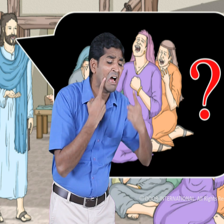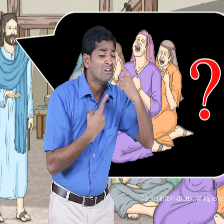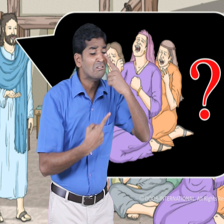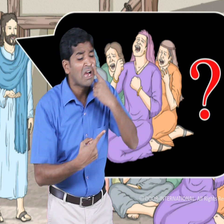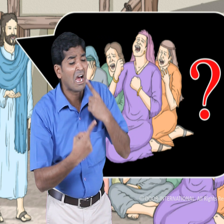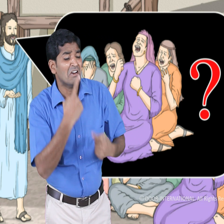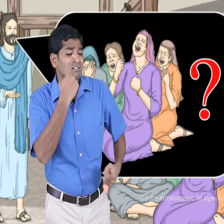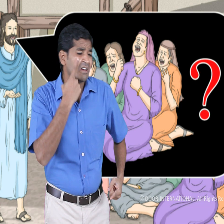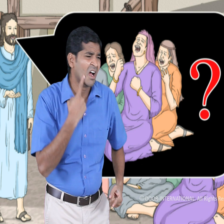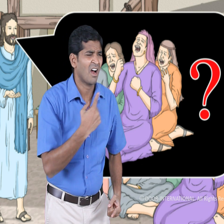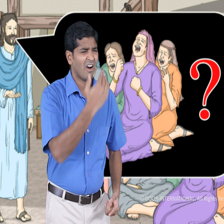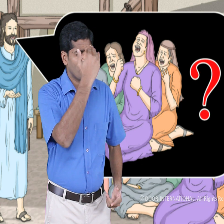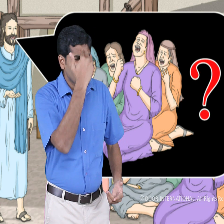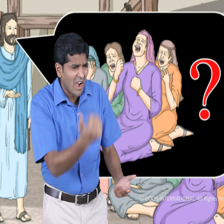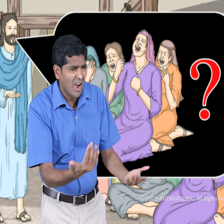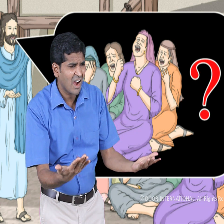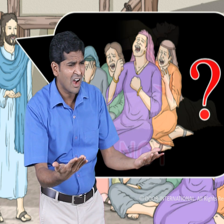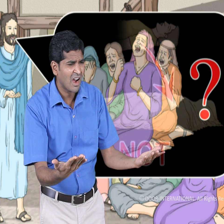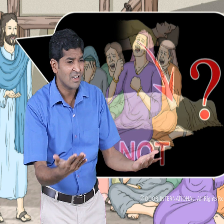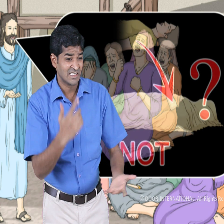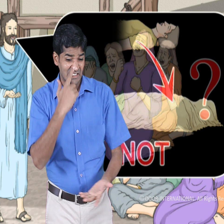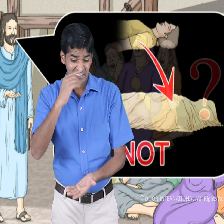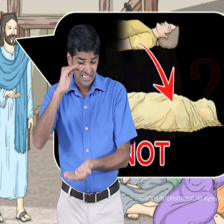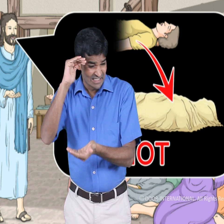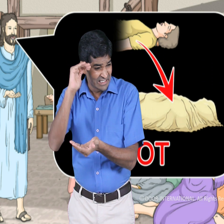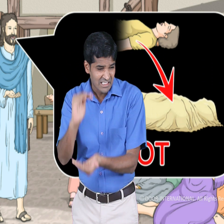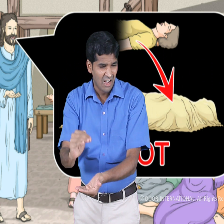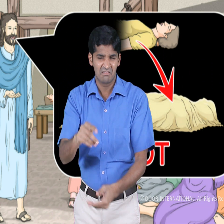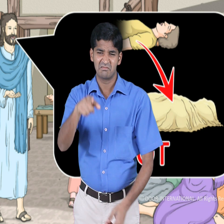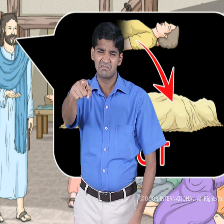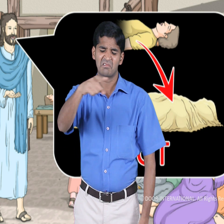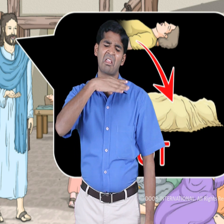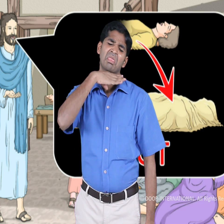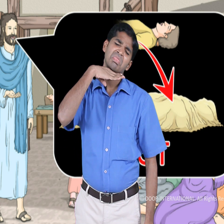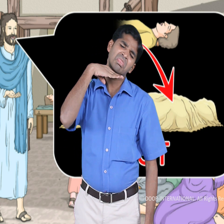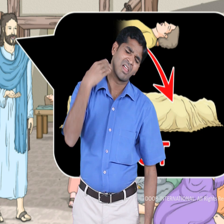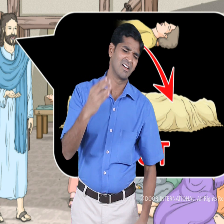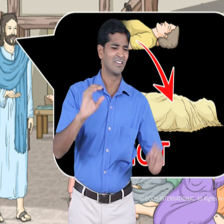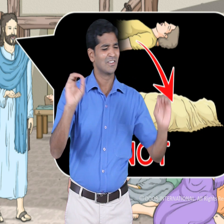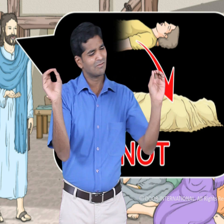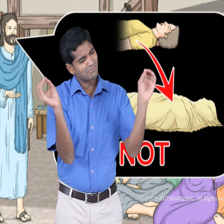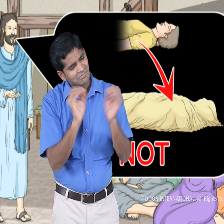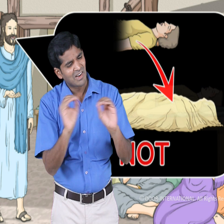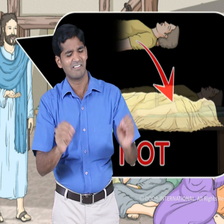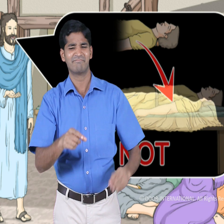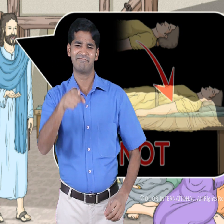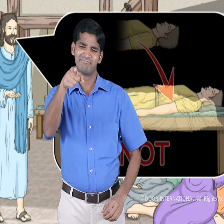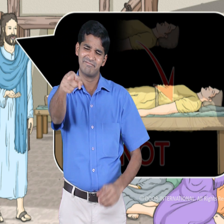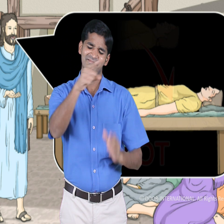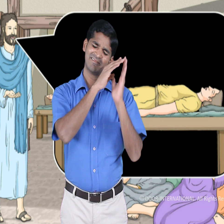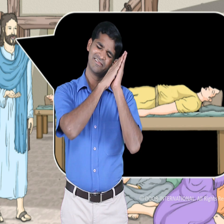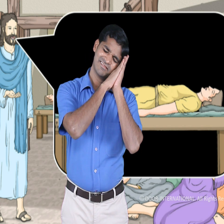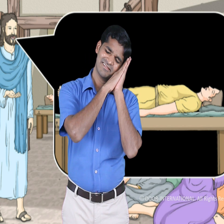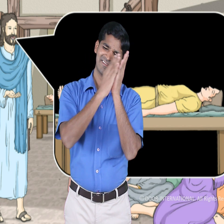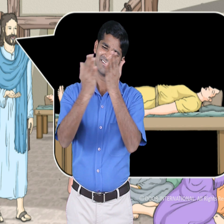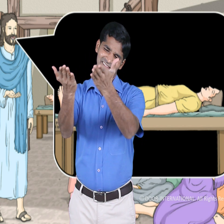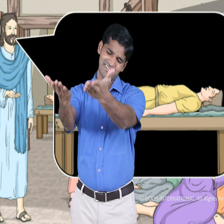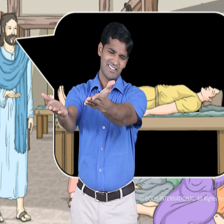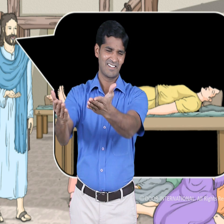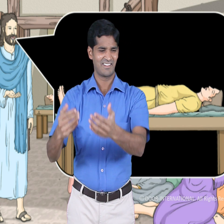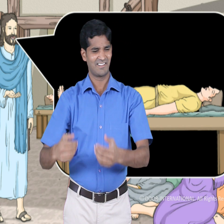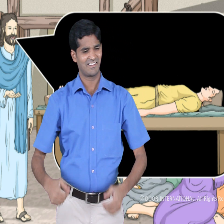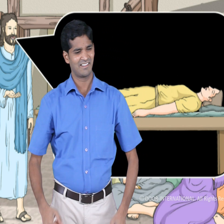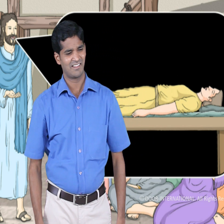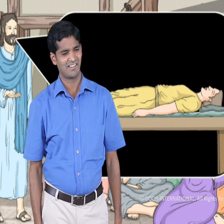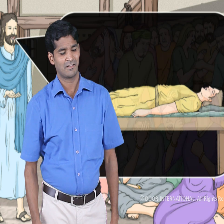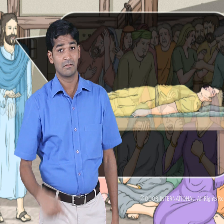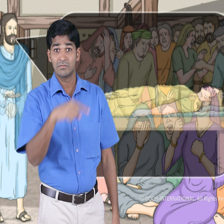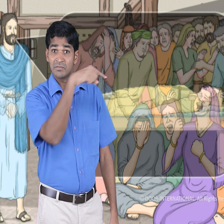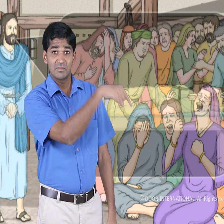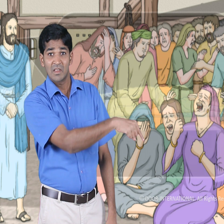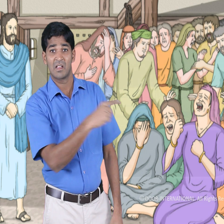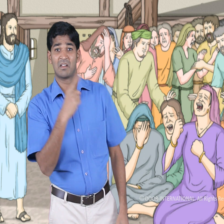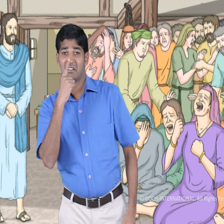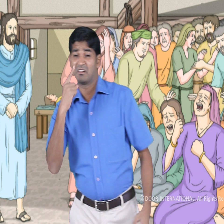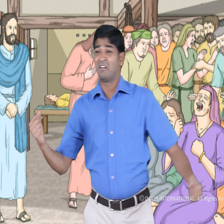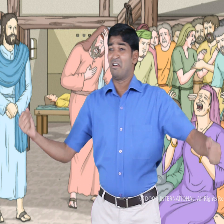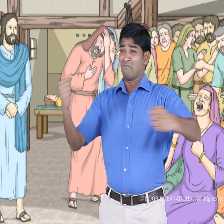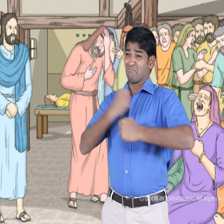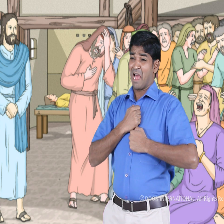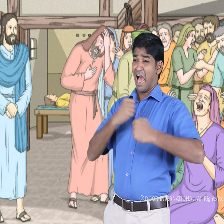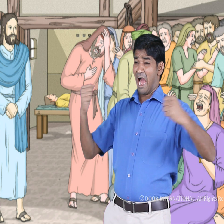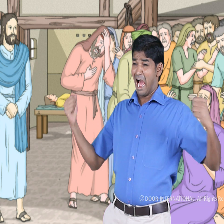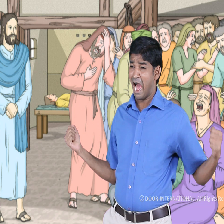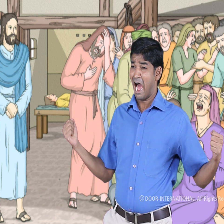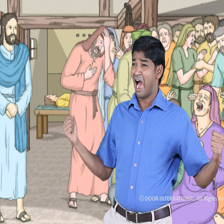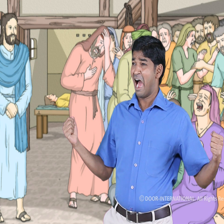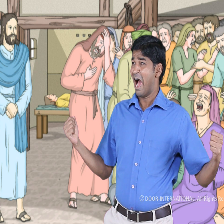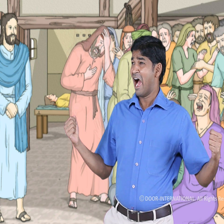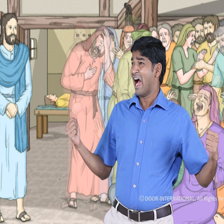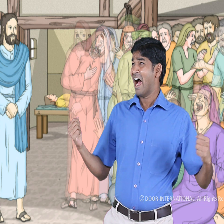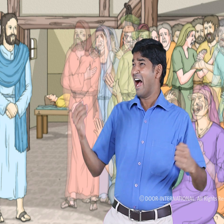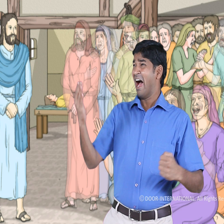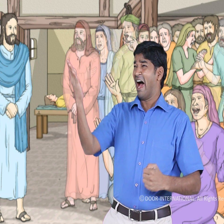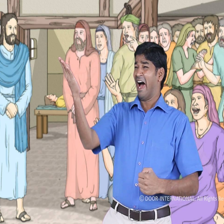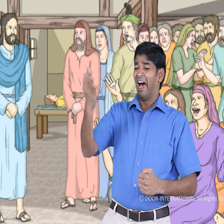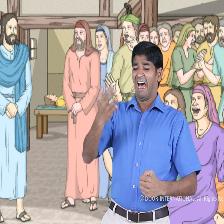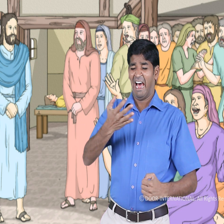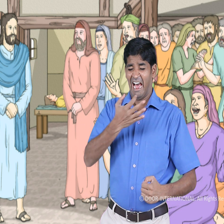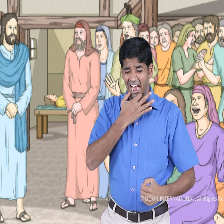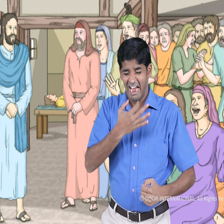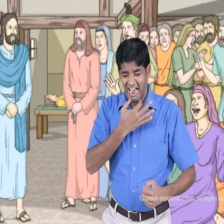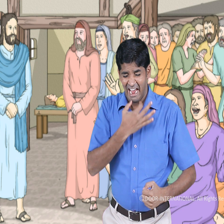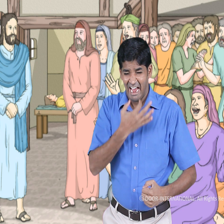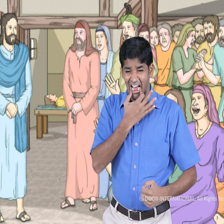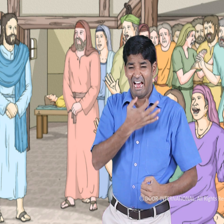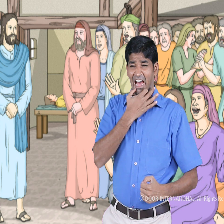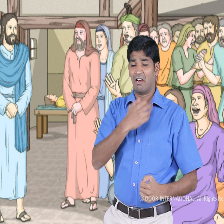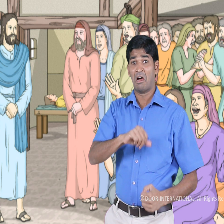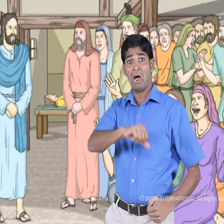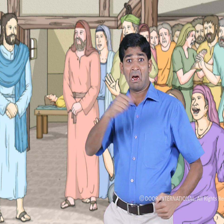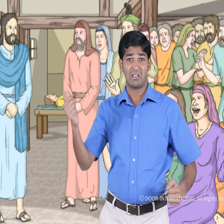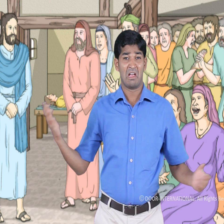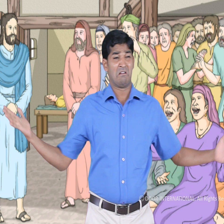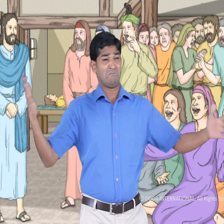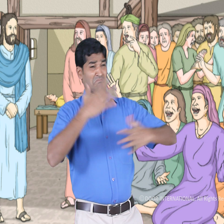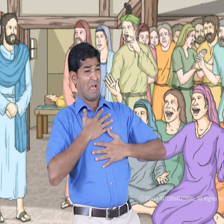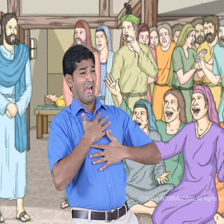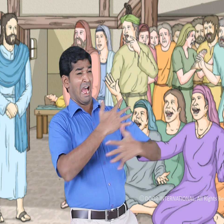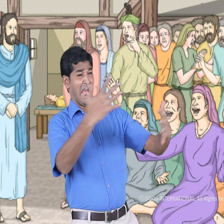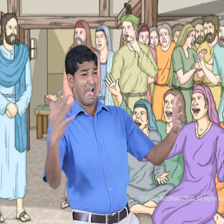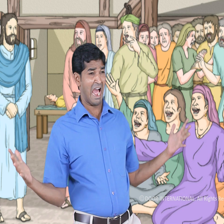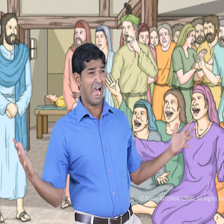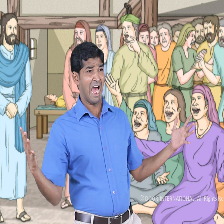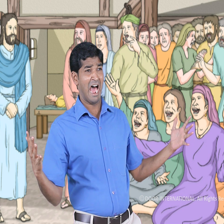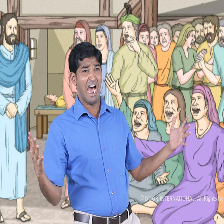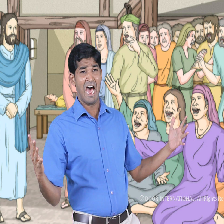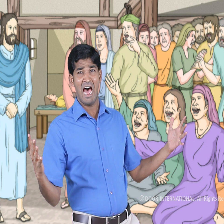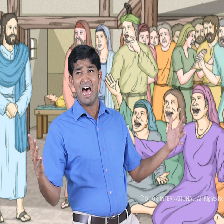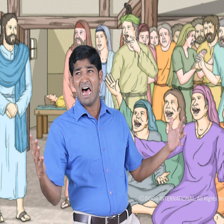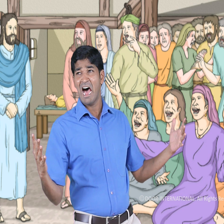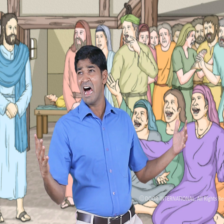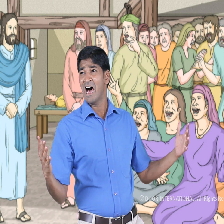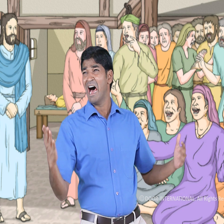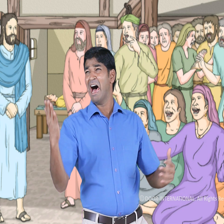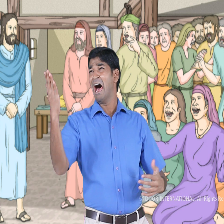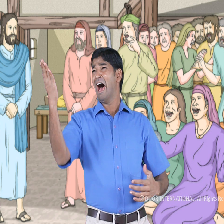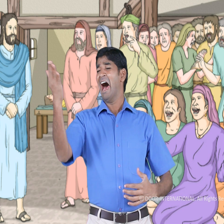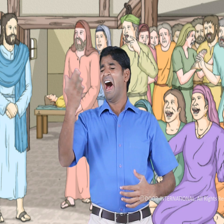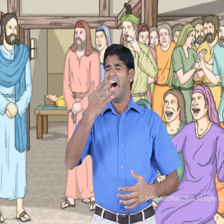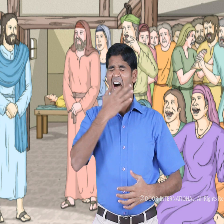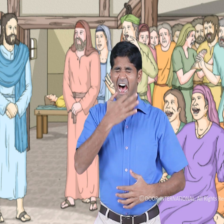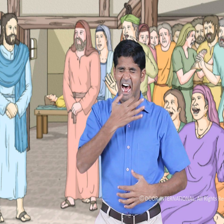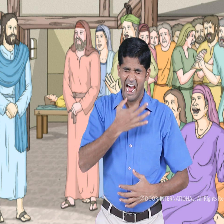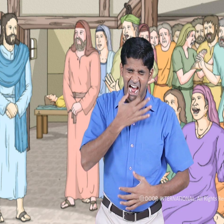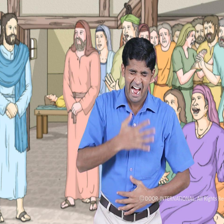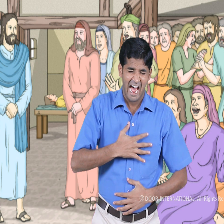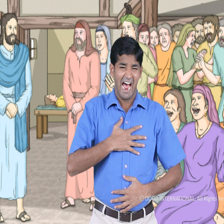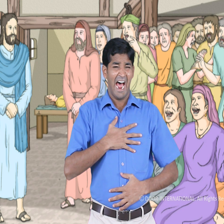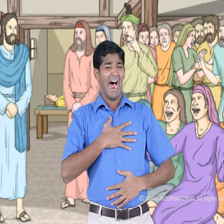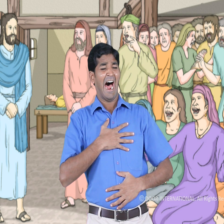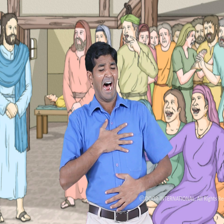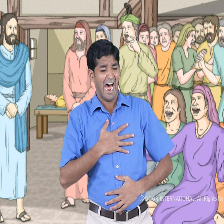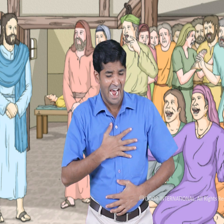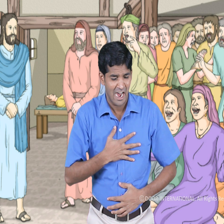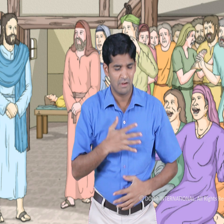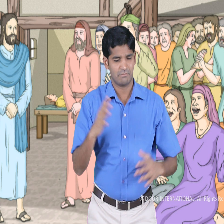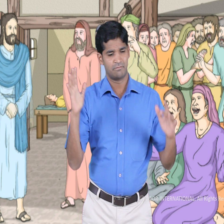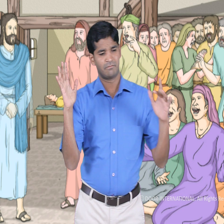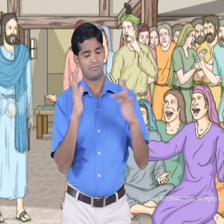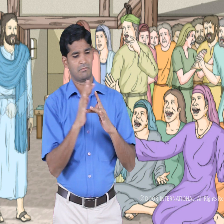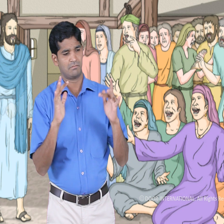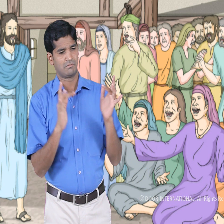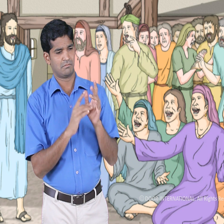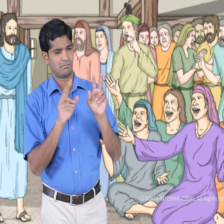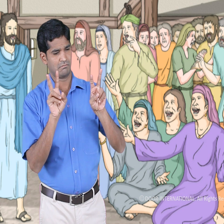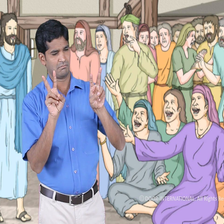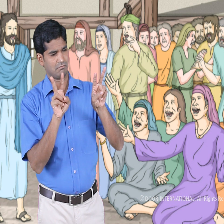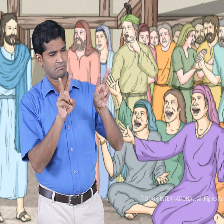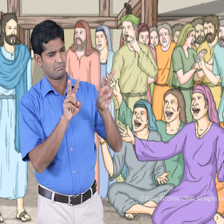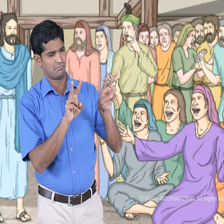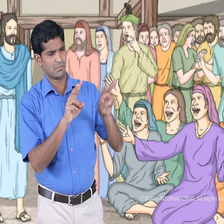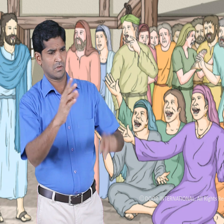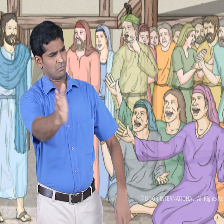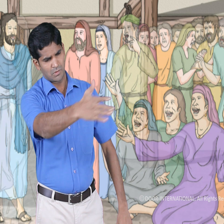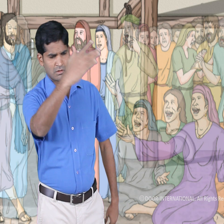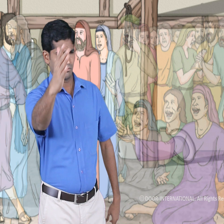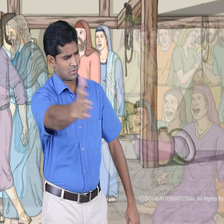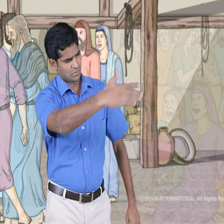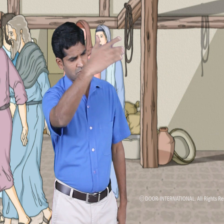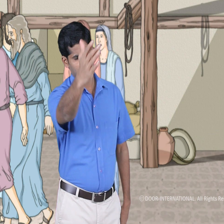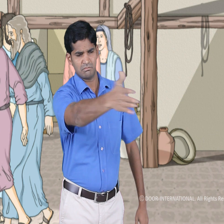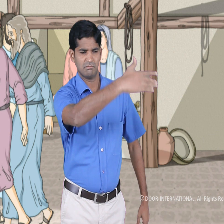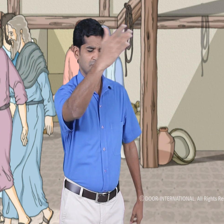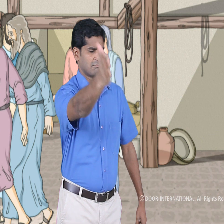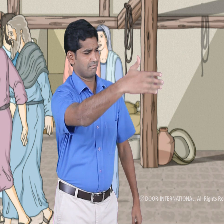The child is not dead, but asleep.” And they laughed at Him.